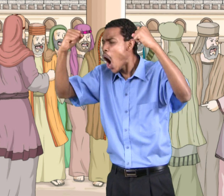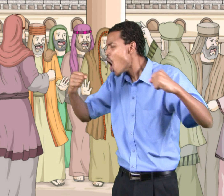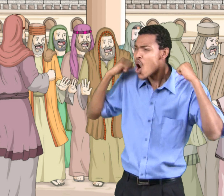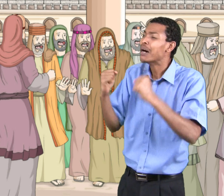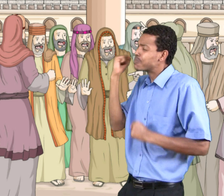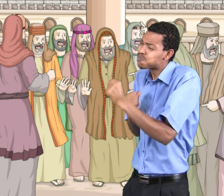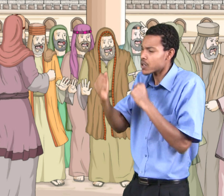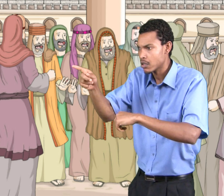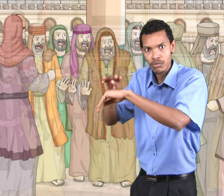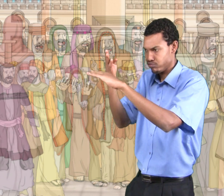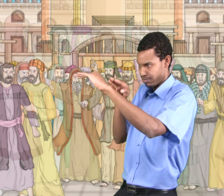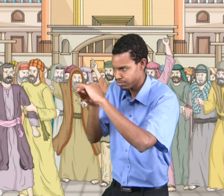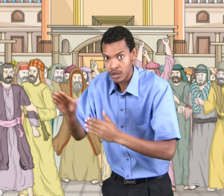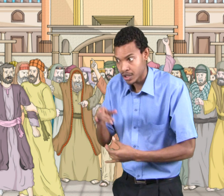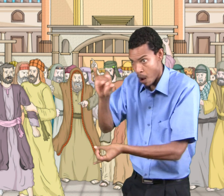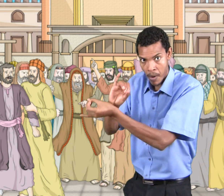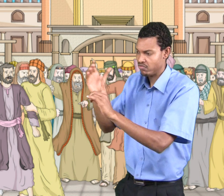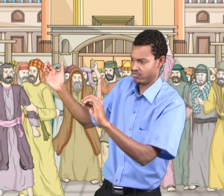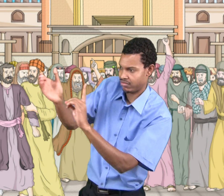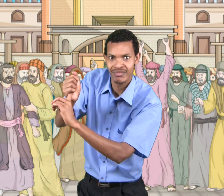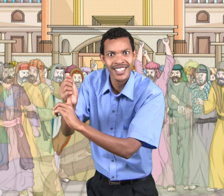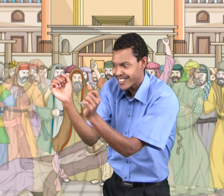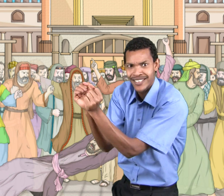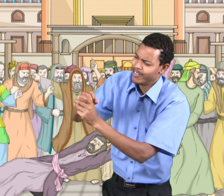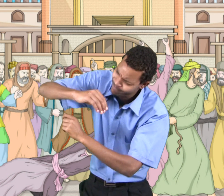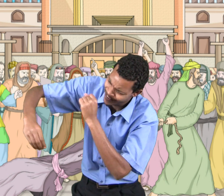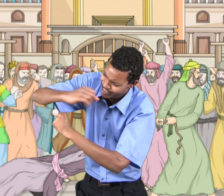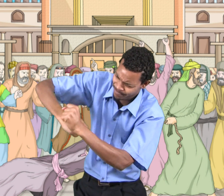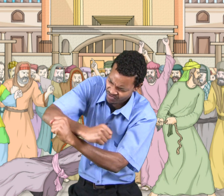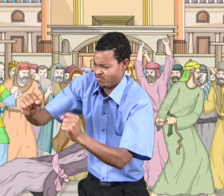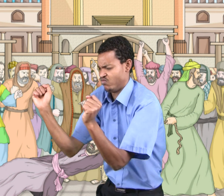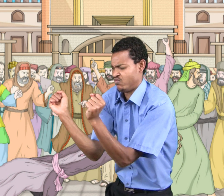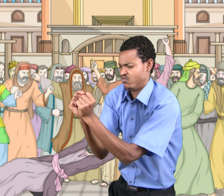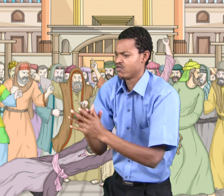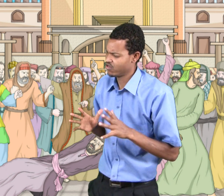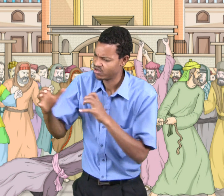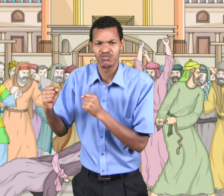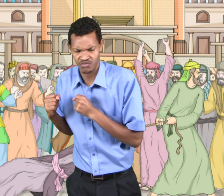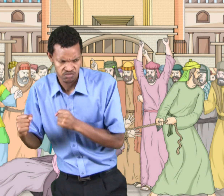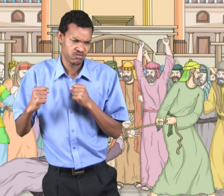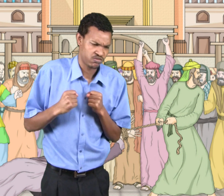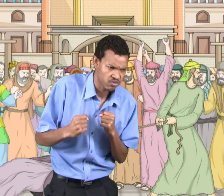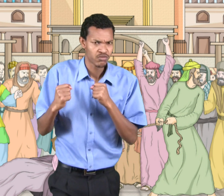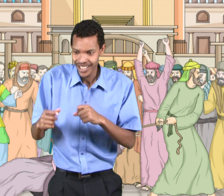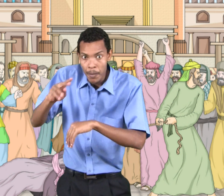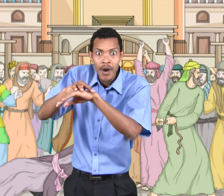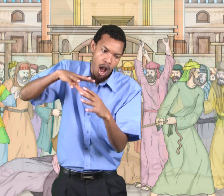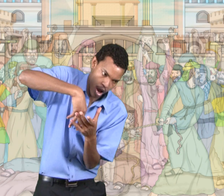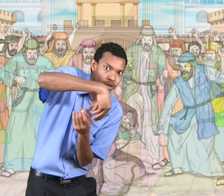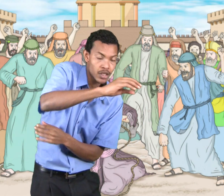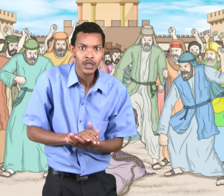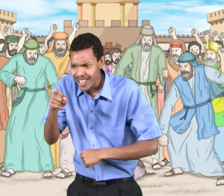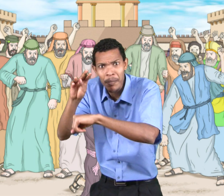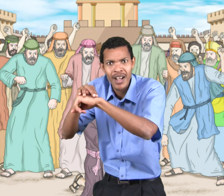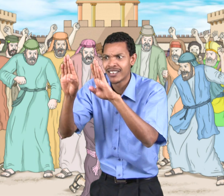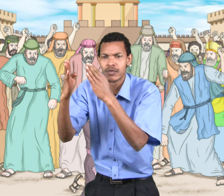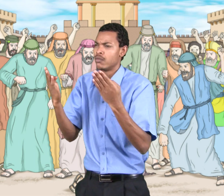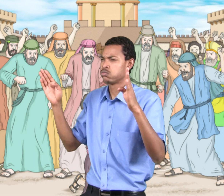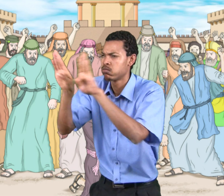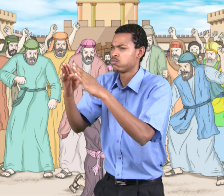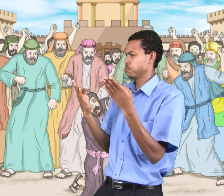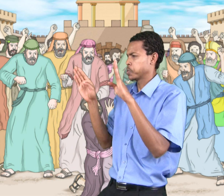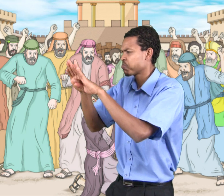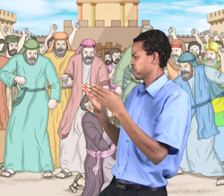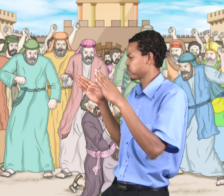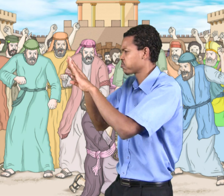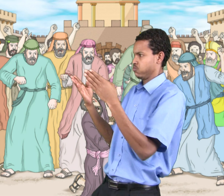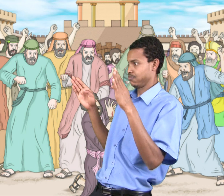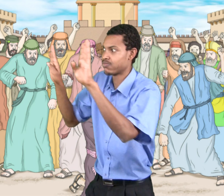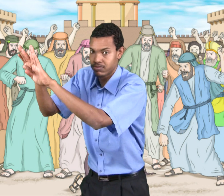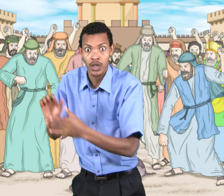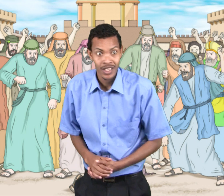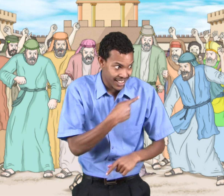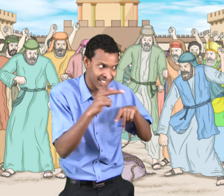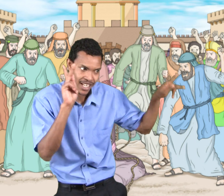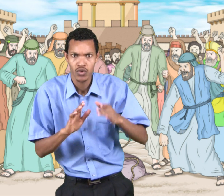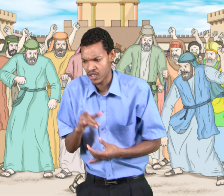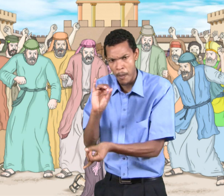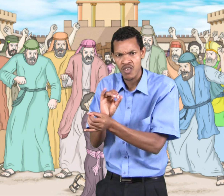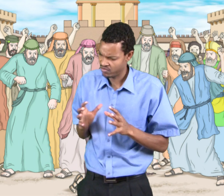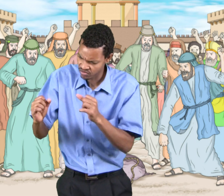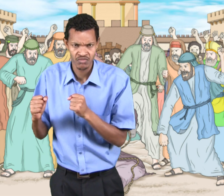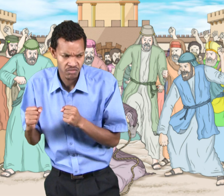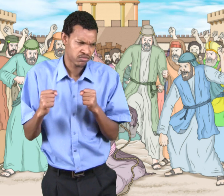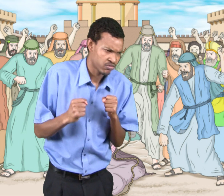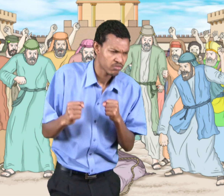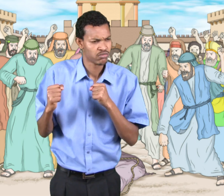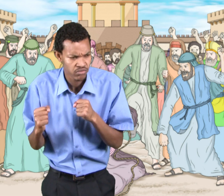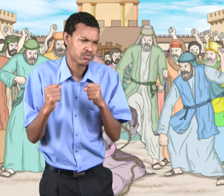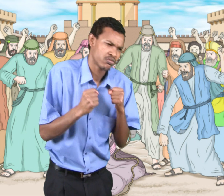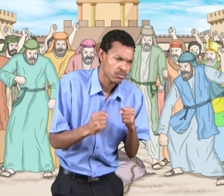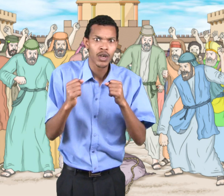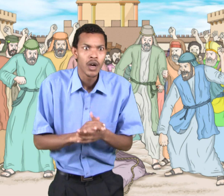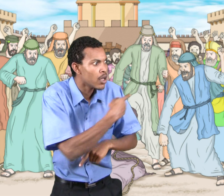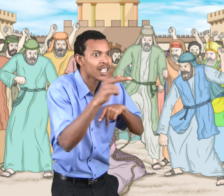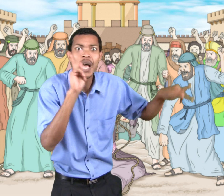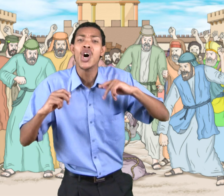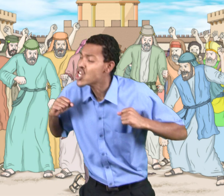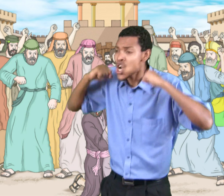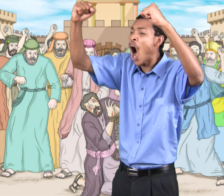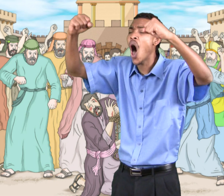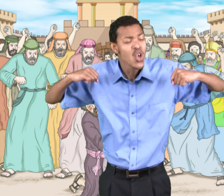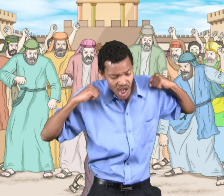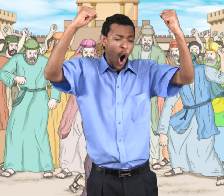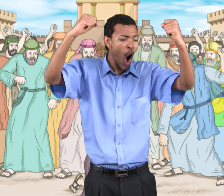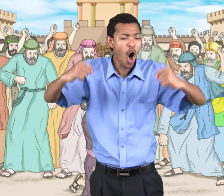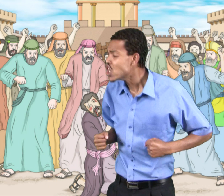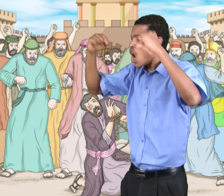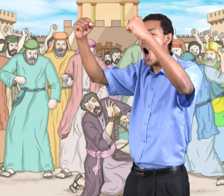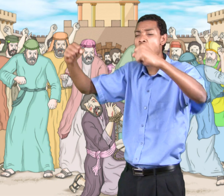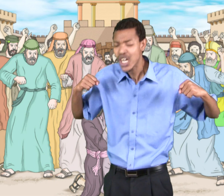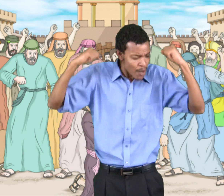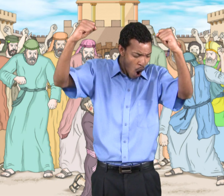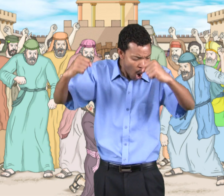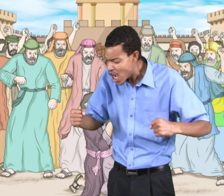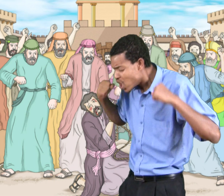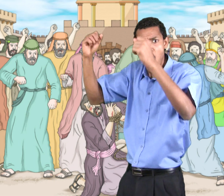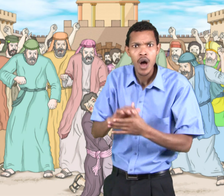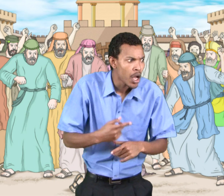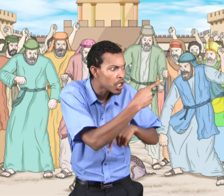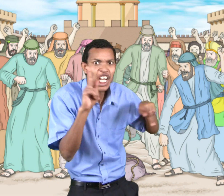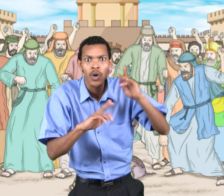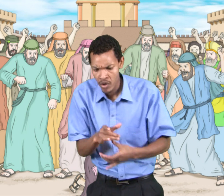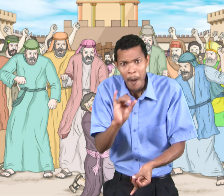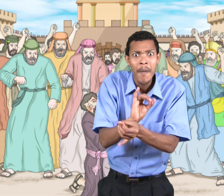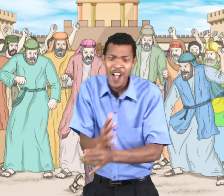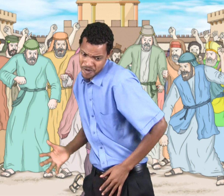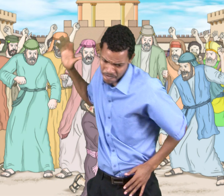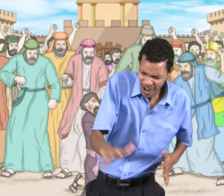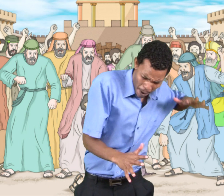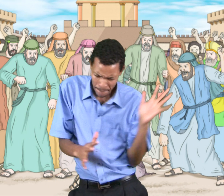They seized Paul and dragged him out of the temple, and at once the gates were shut.